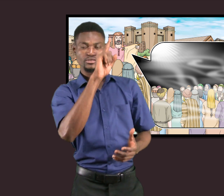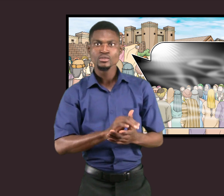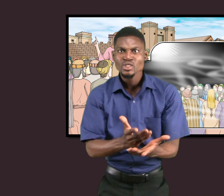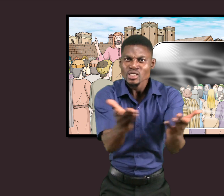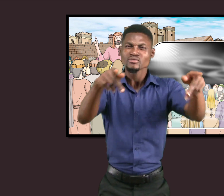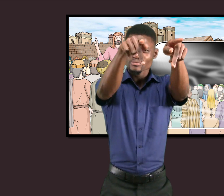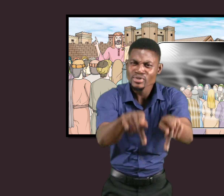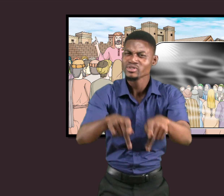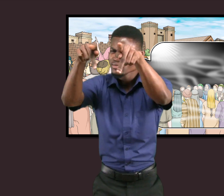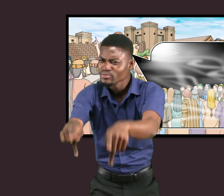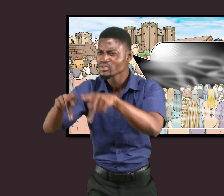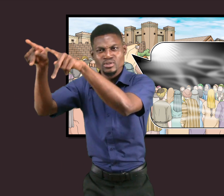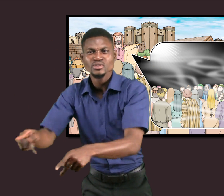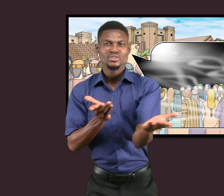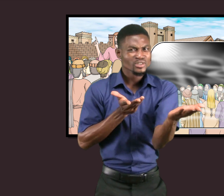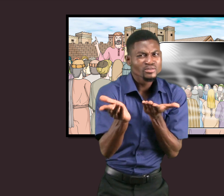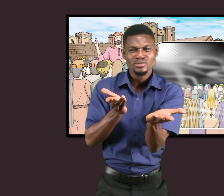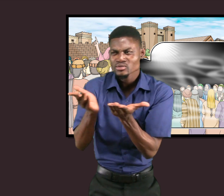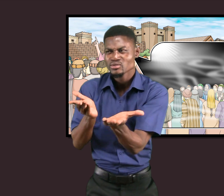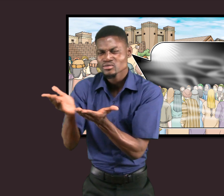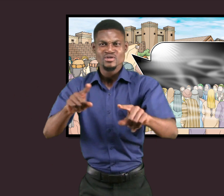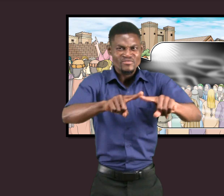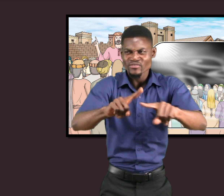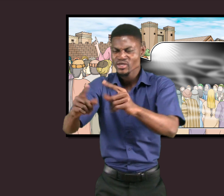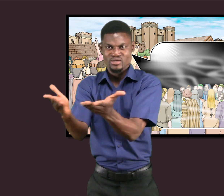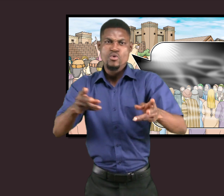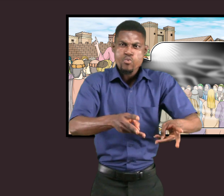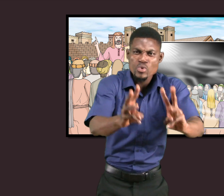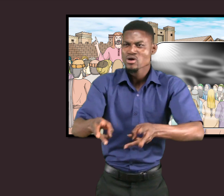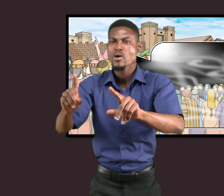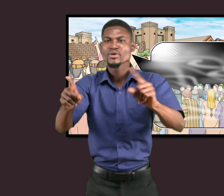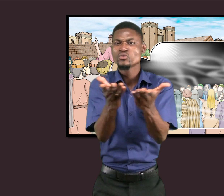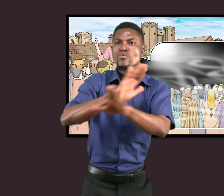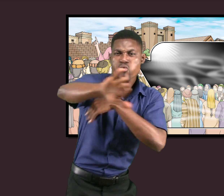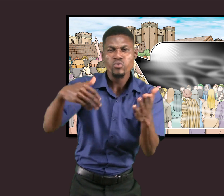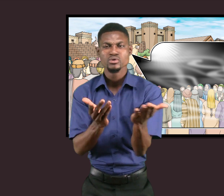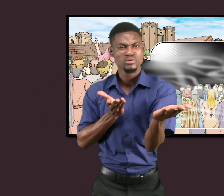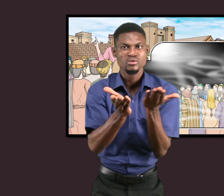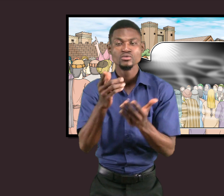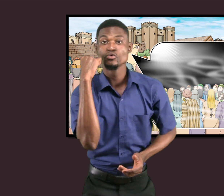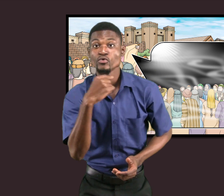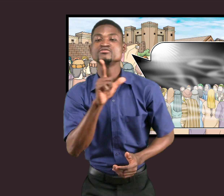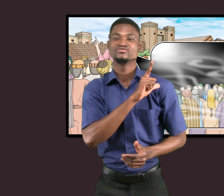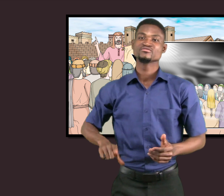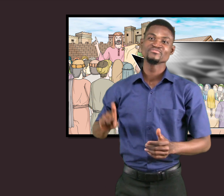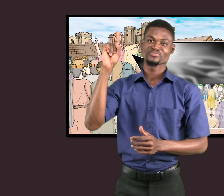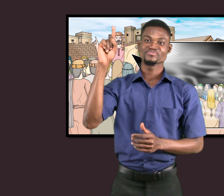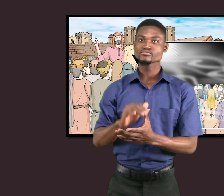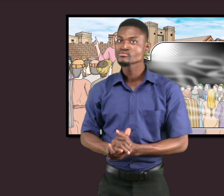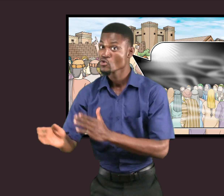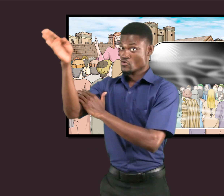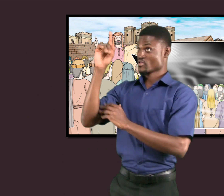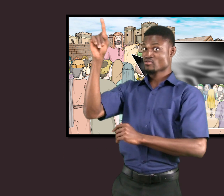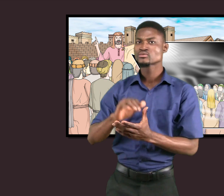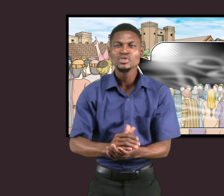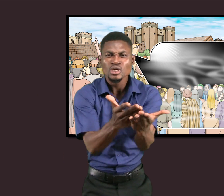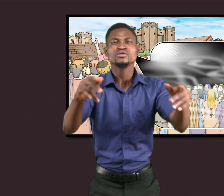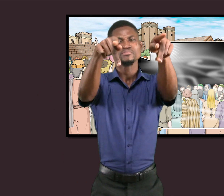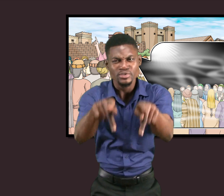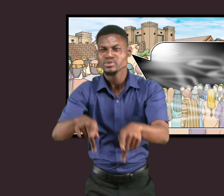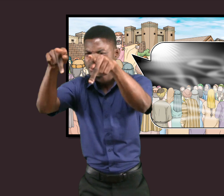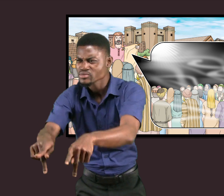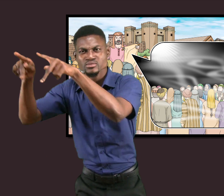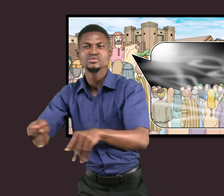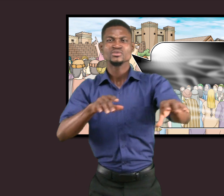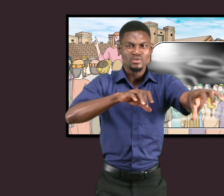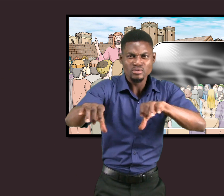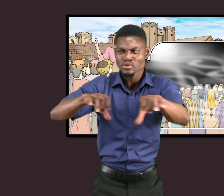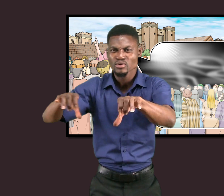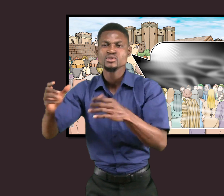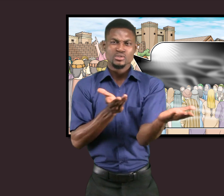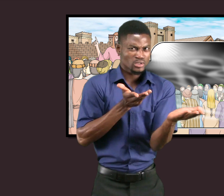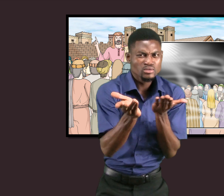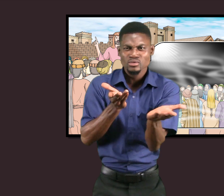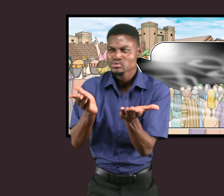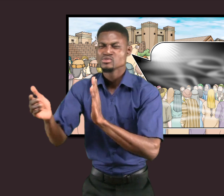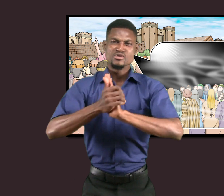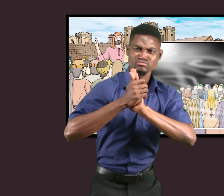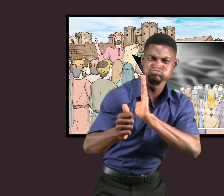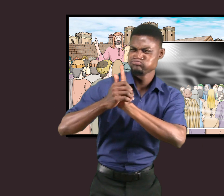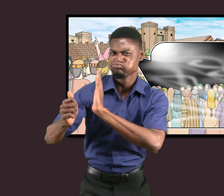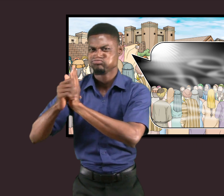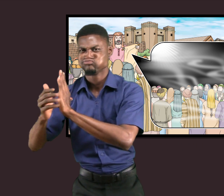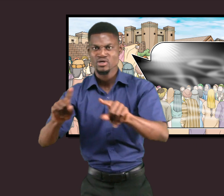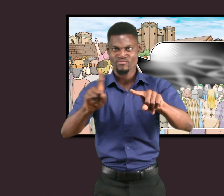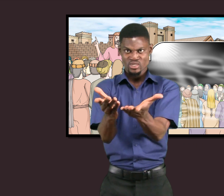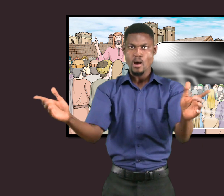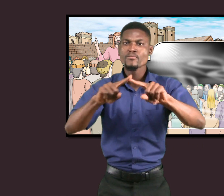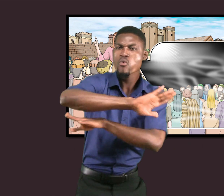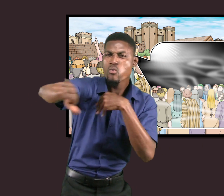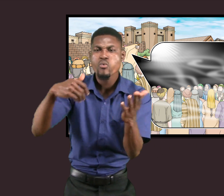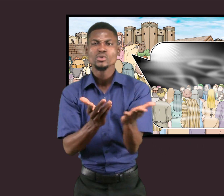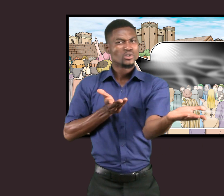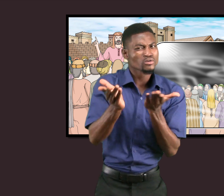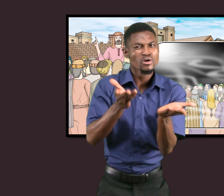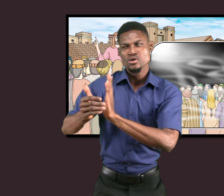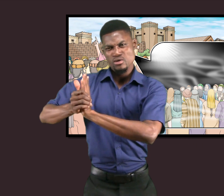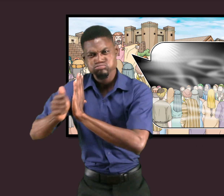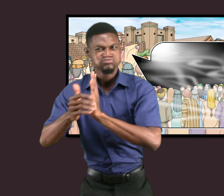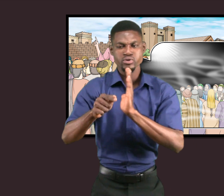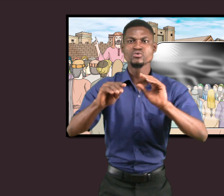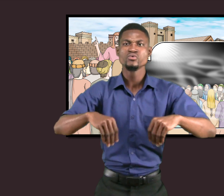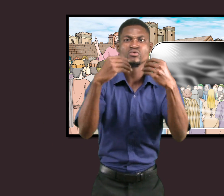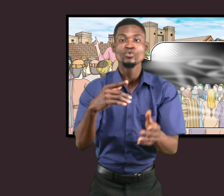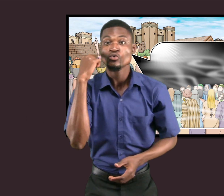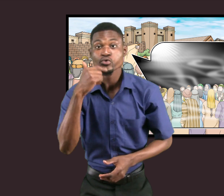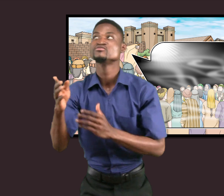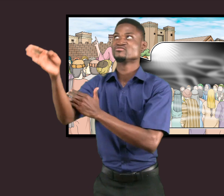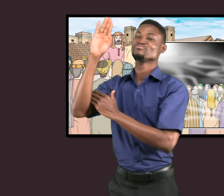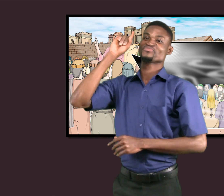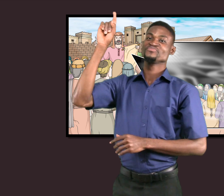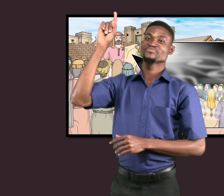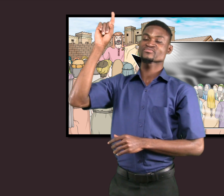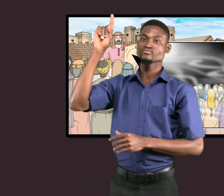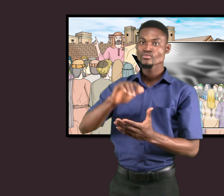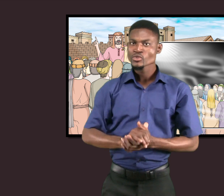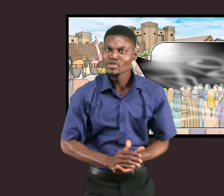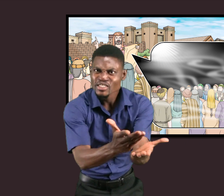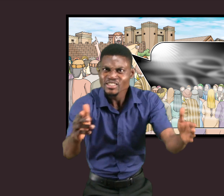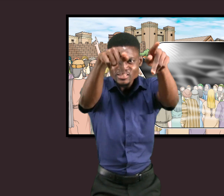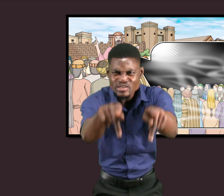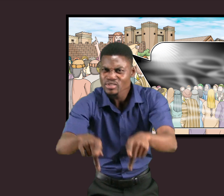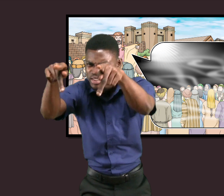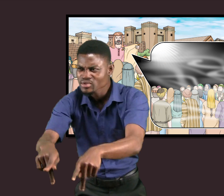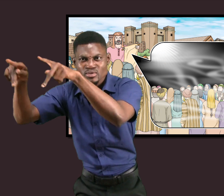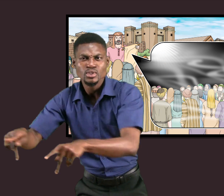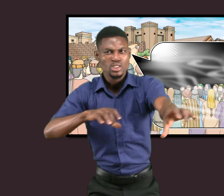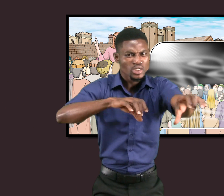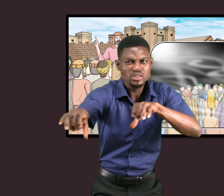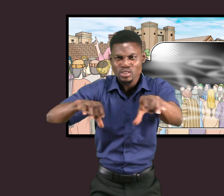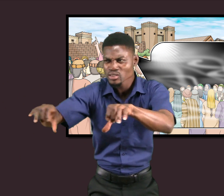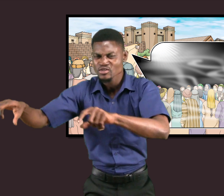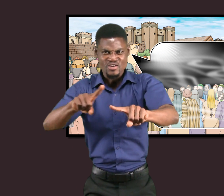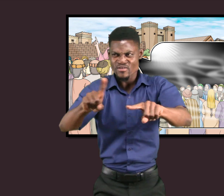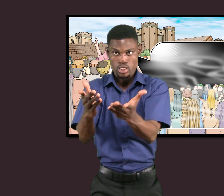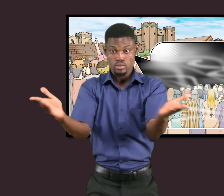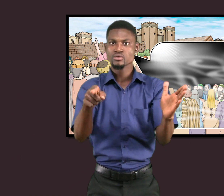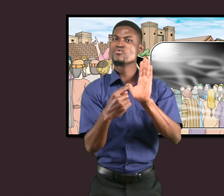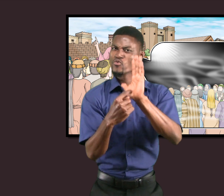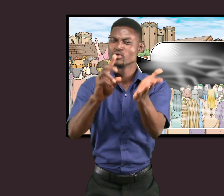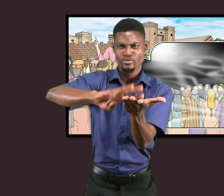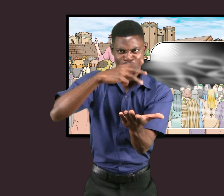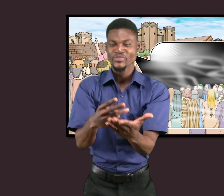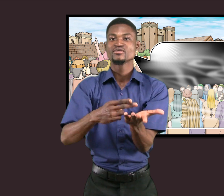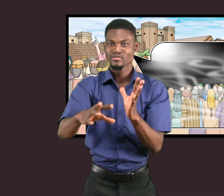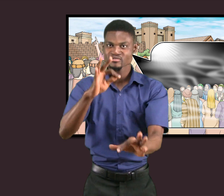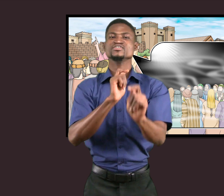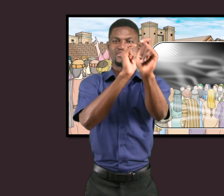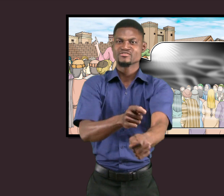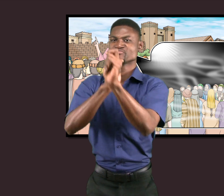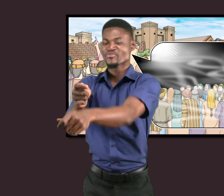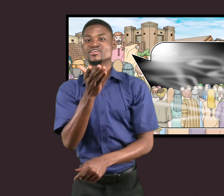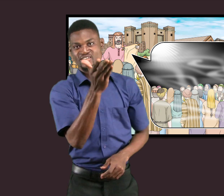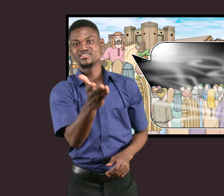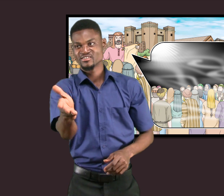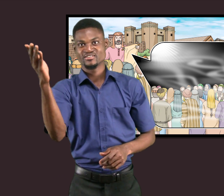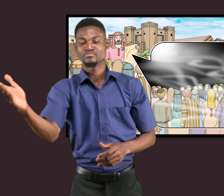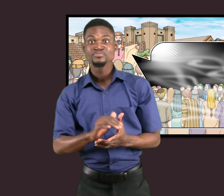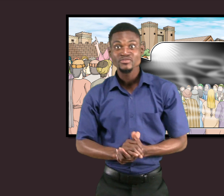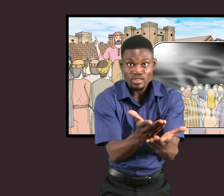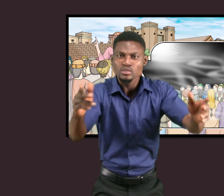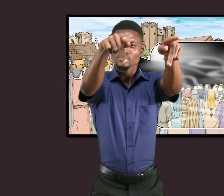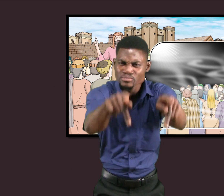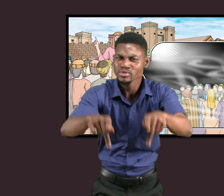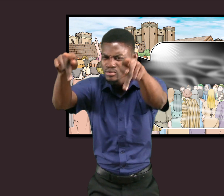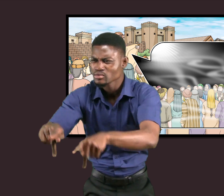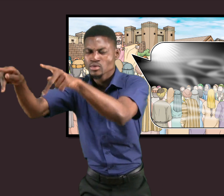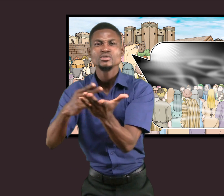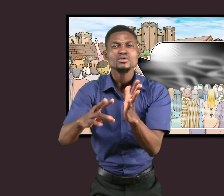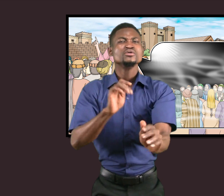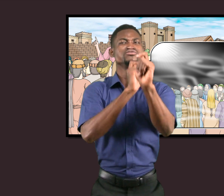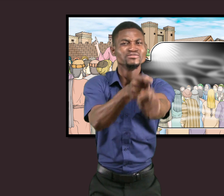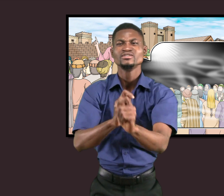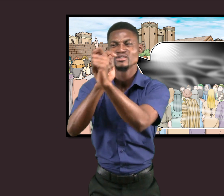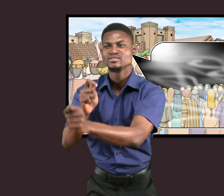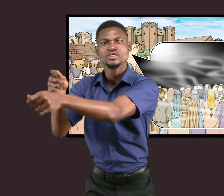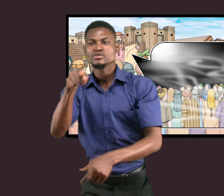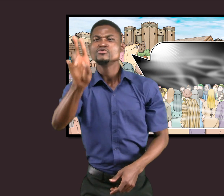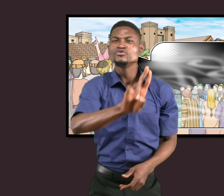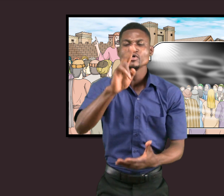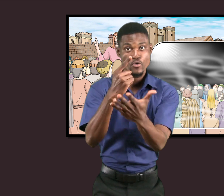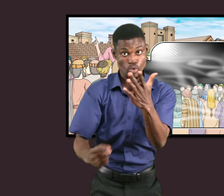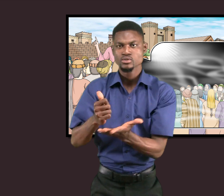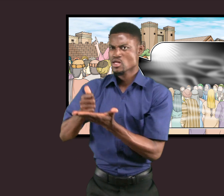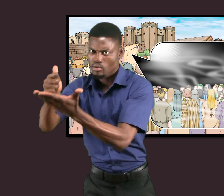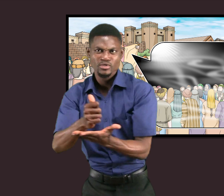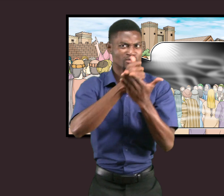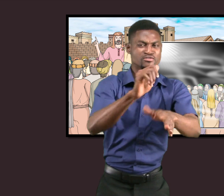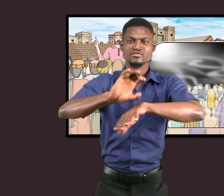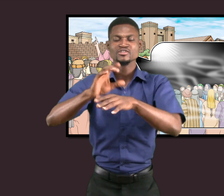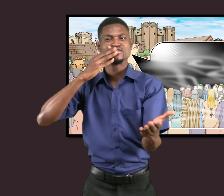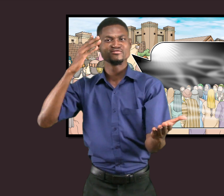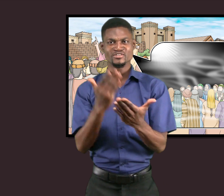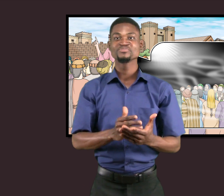There are different ministries, but the same Lord. There are different ways of working, but the same God works all things in all people. Now to each one the manifestation of the Spirit is given for the common good.